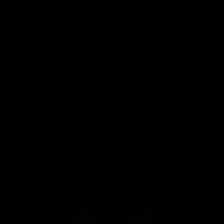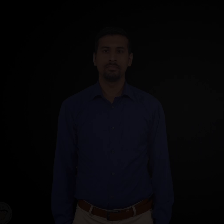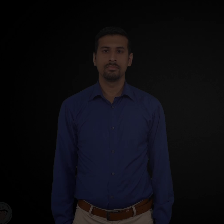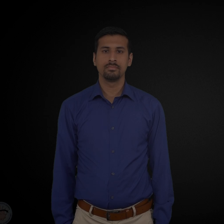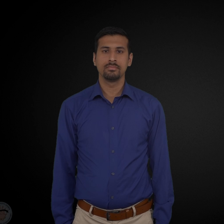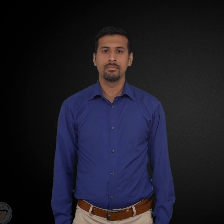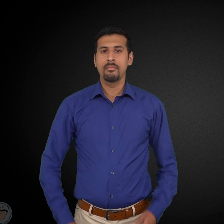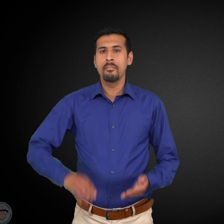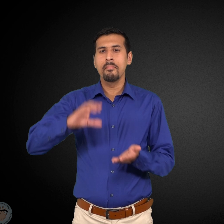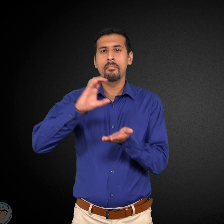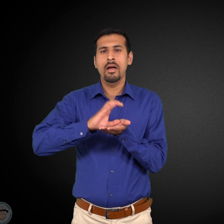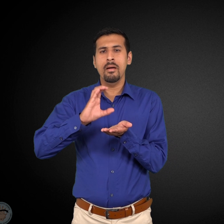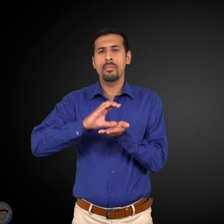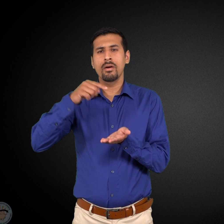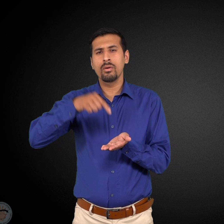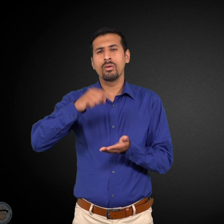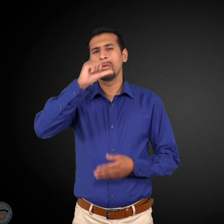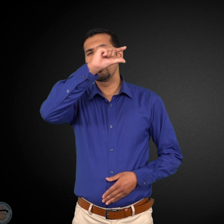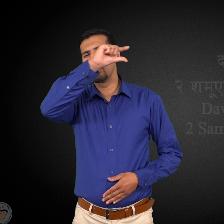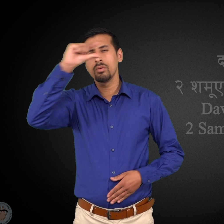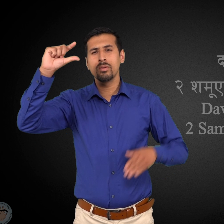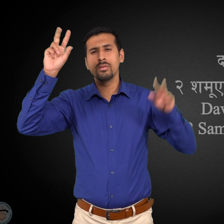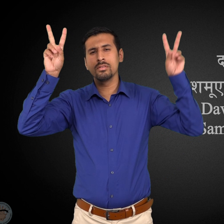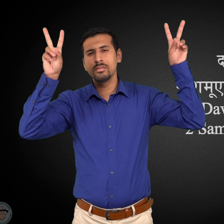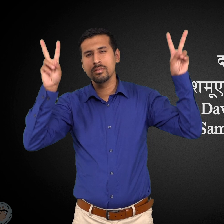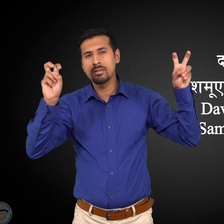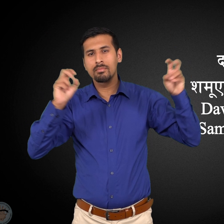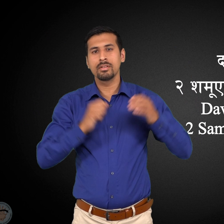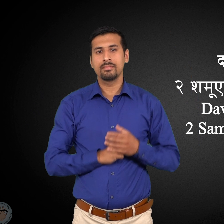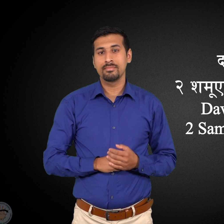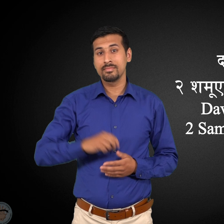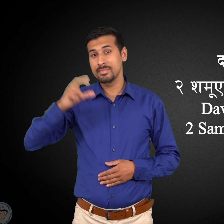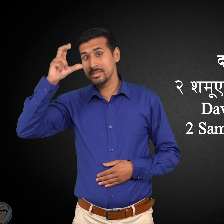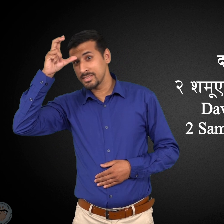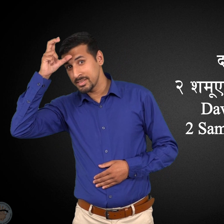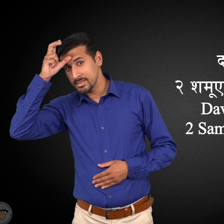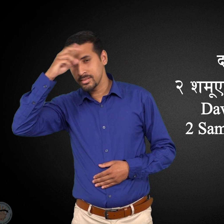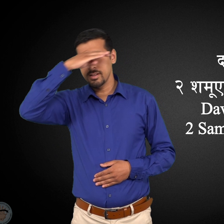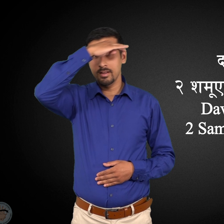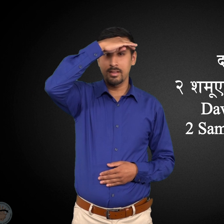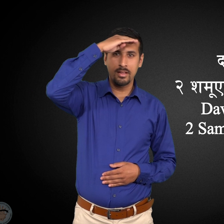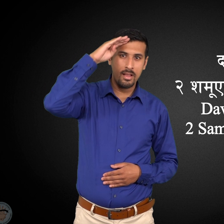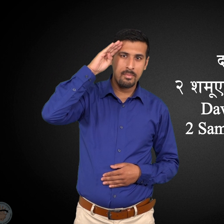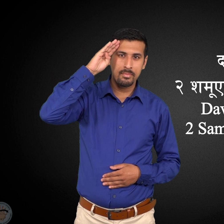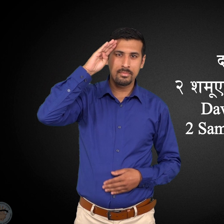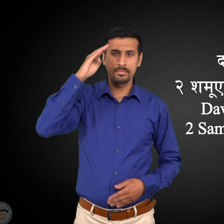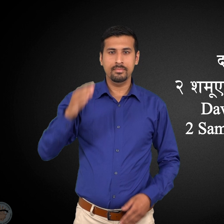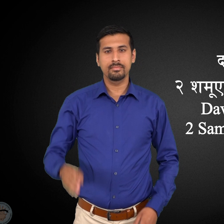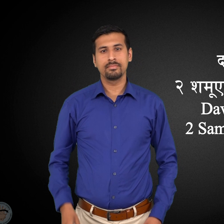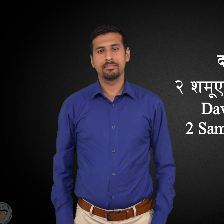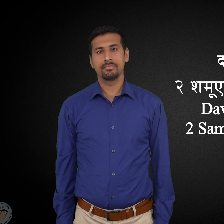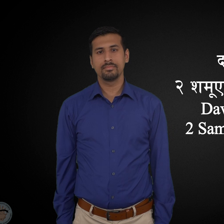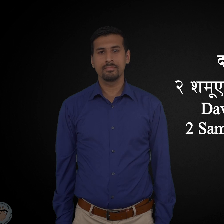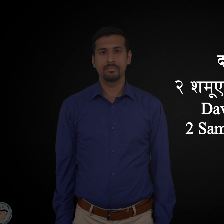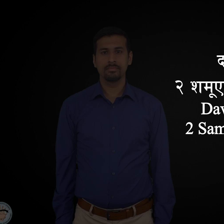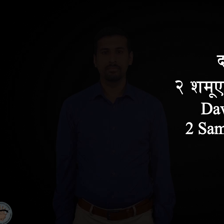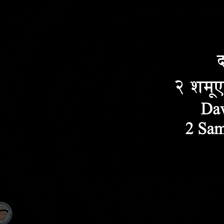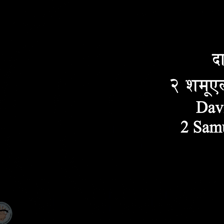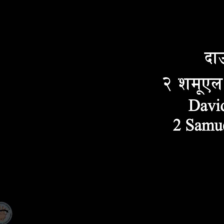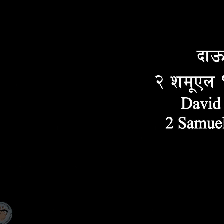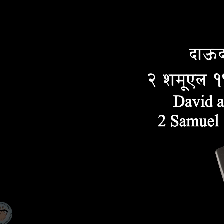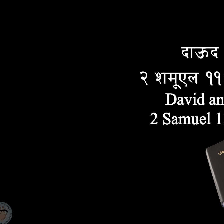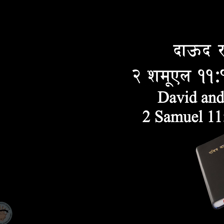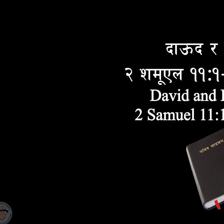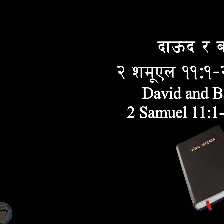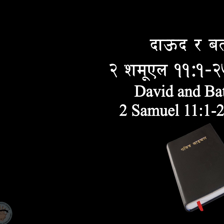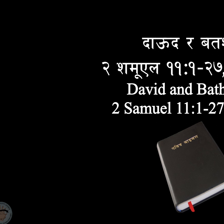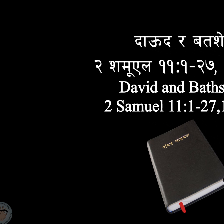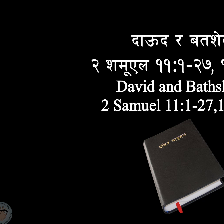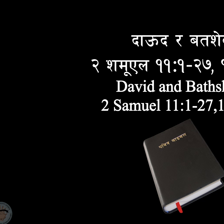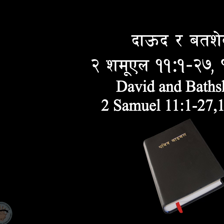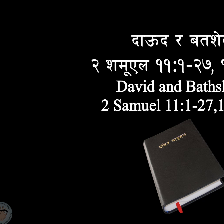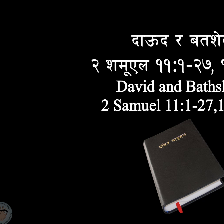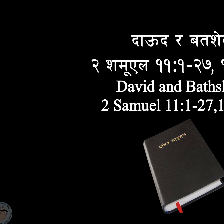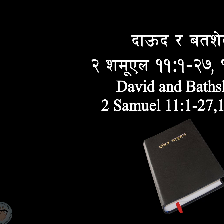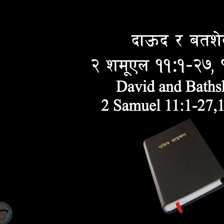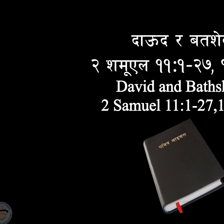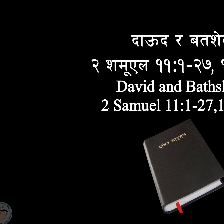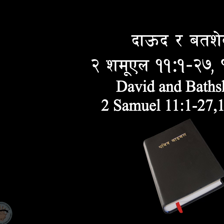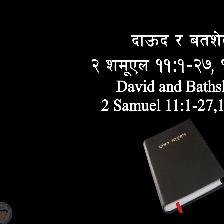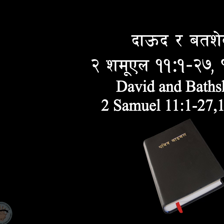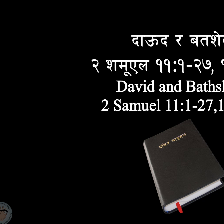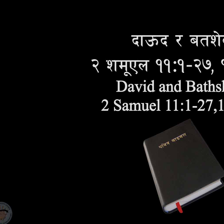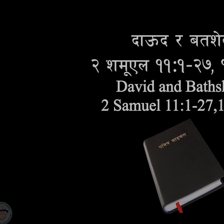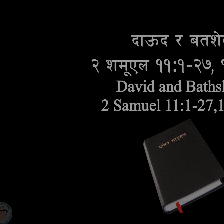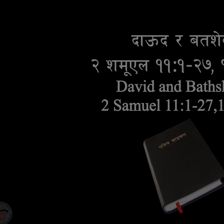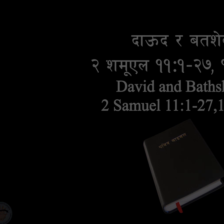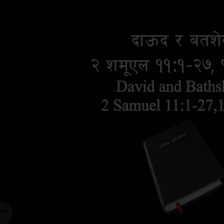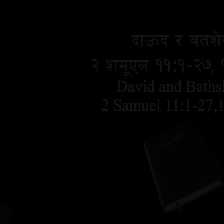David and Bathsheba